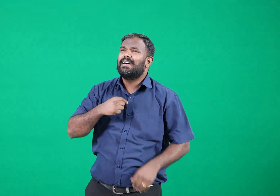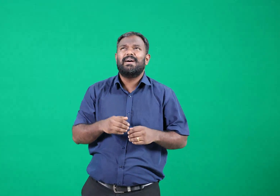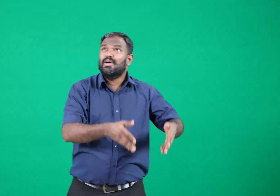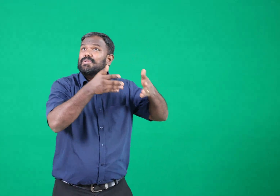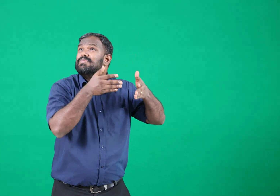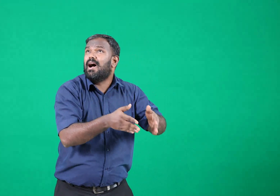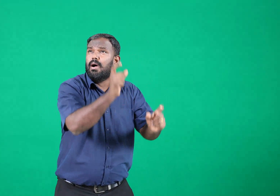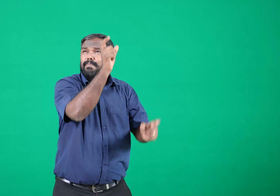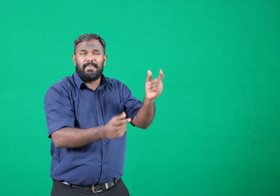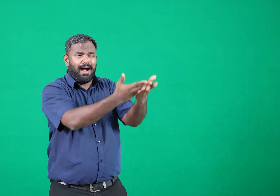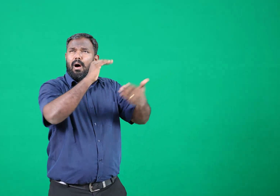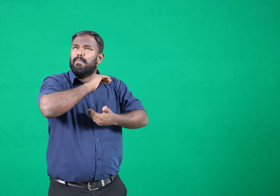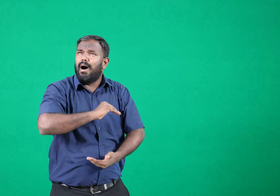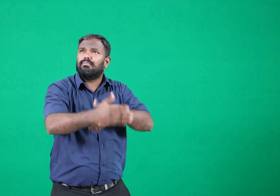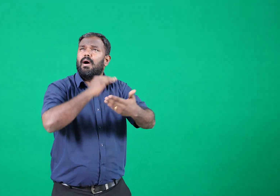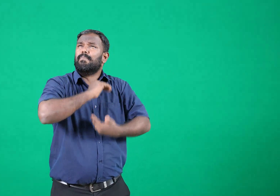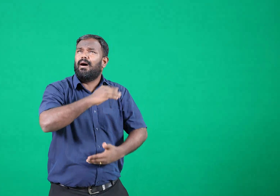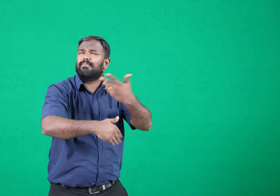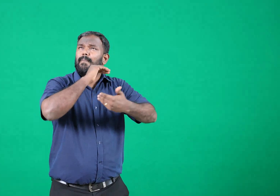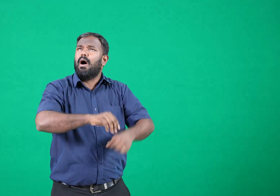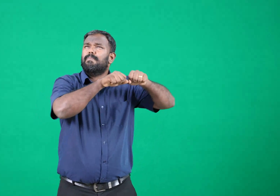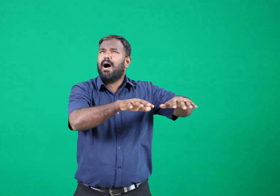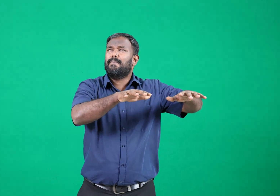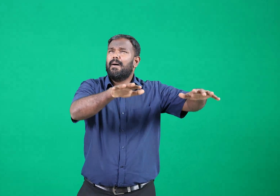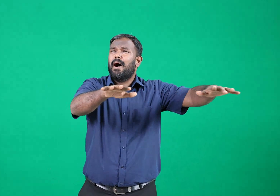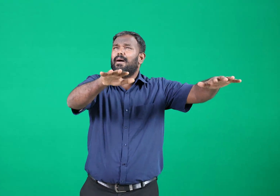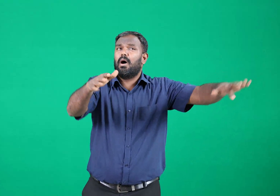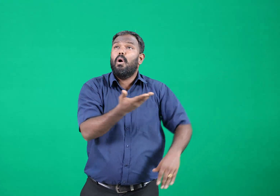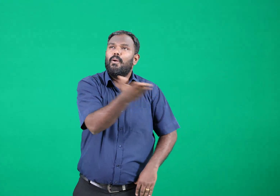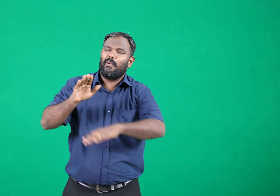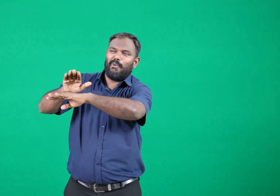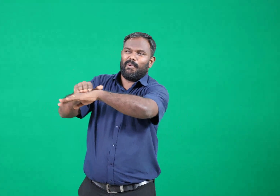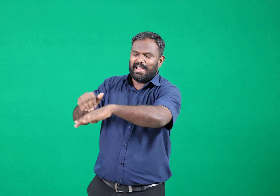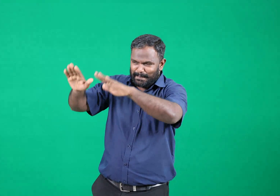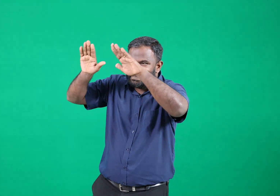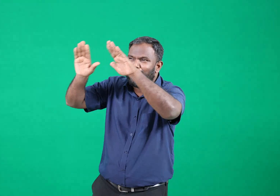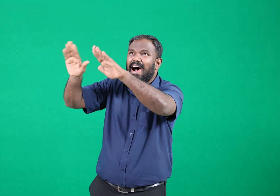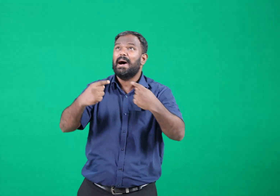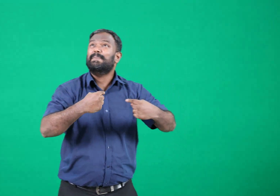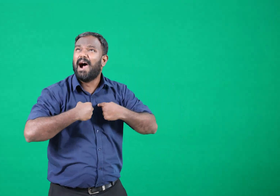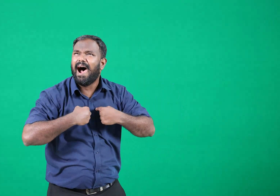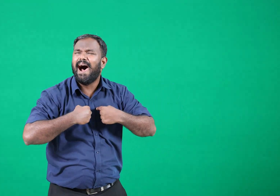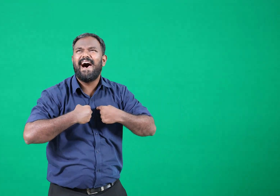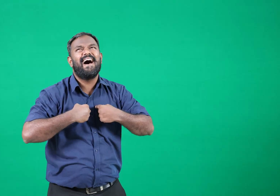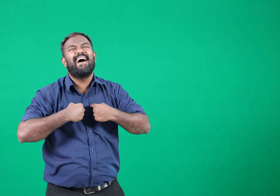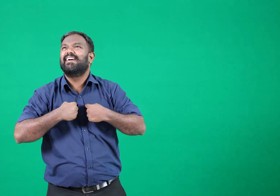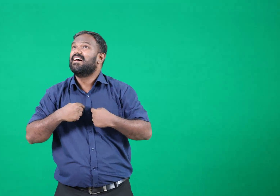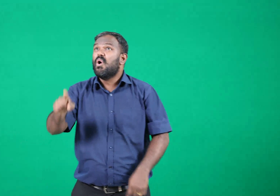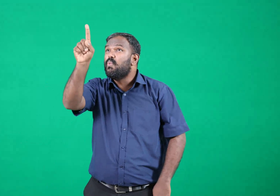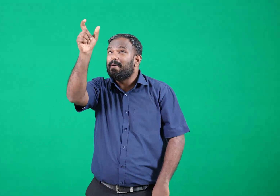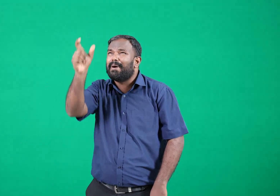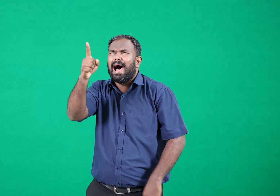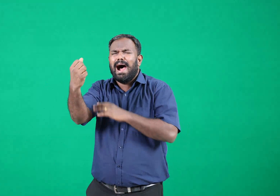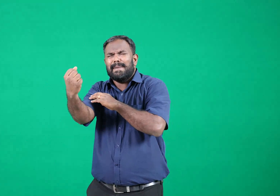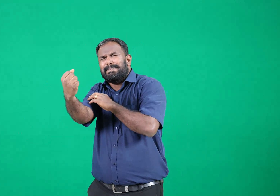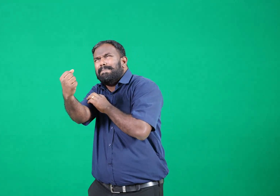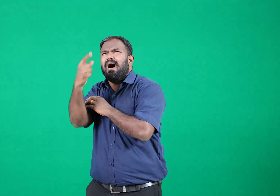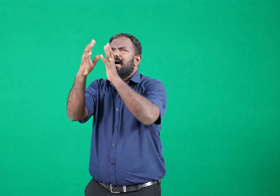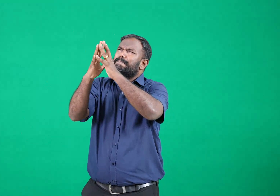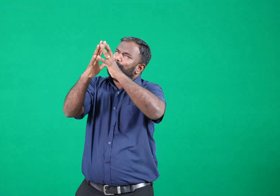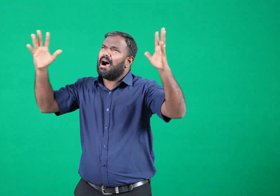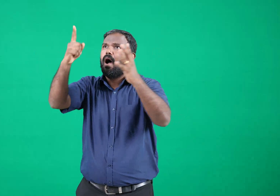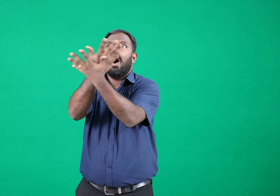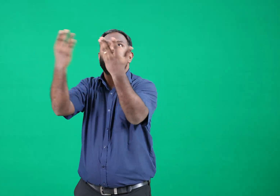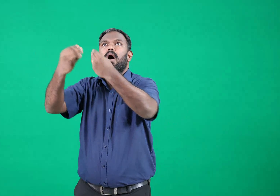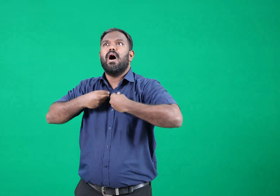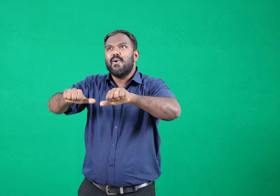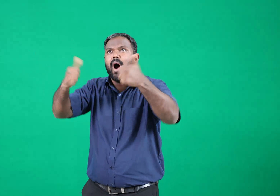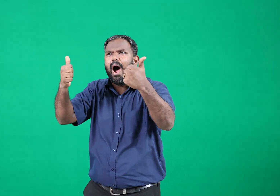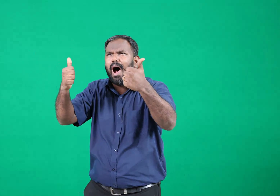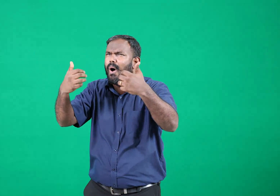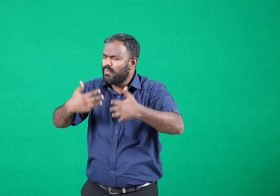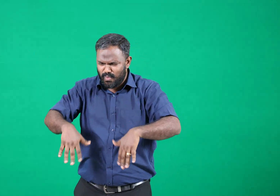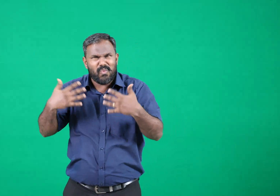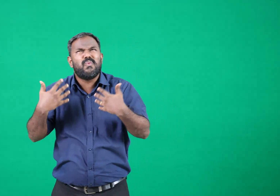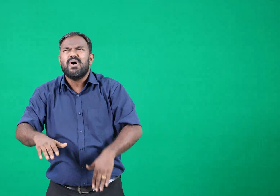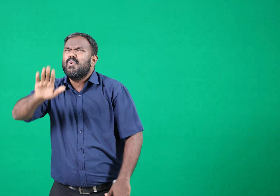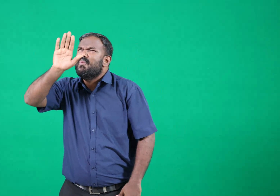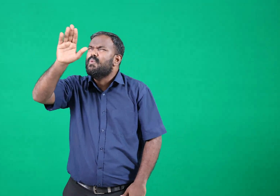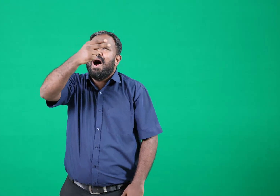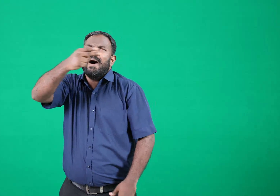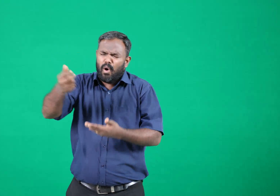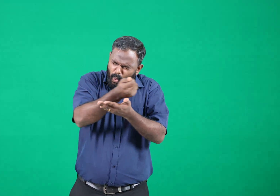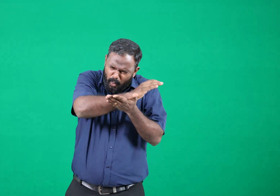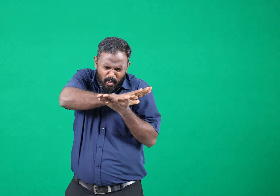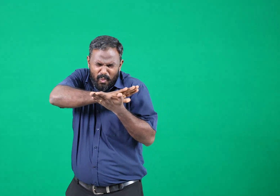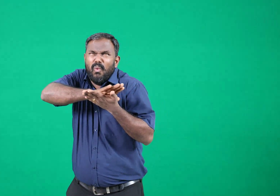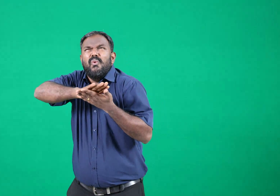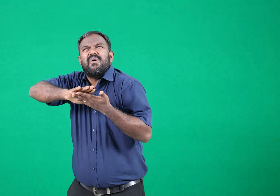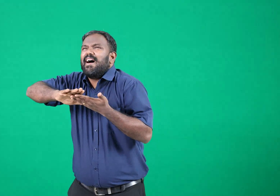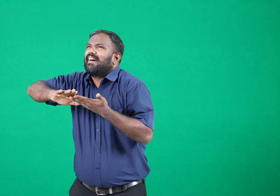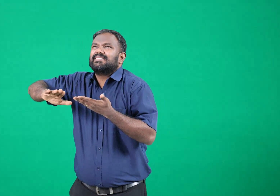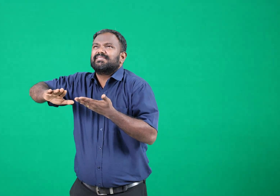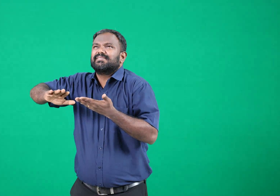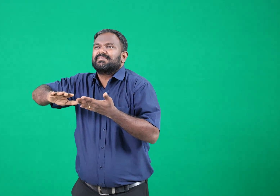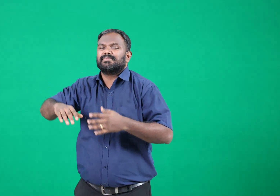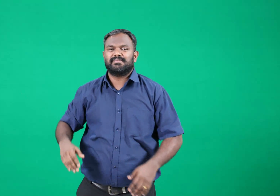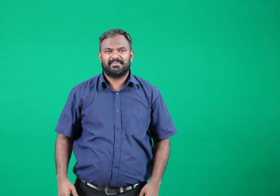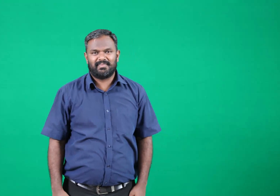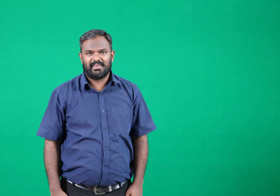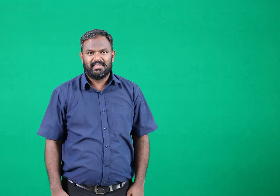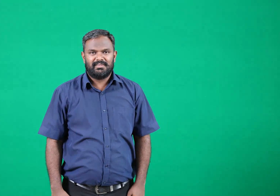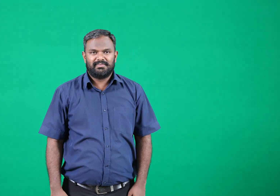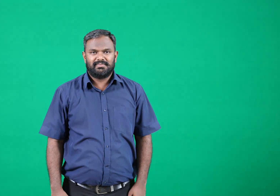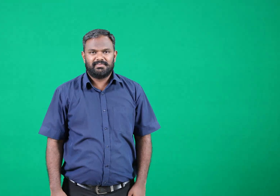From now on all generations will call me blessed. For the Mighty One has done great things for me.